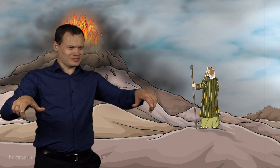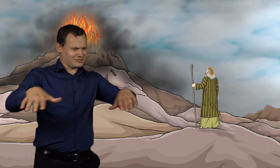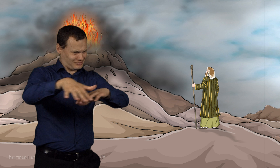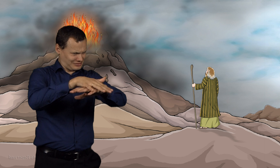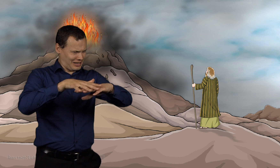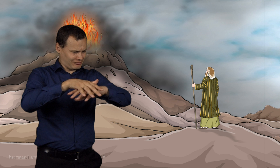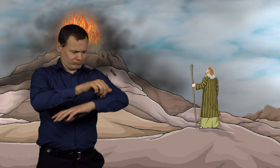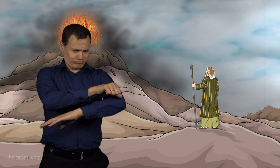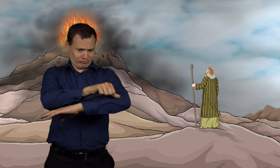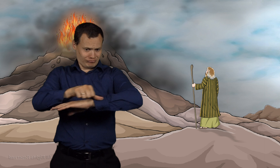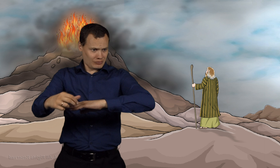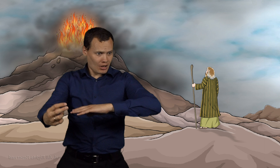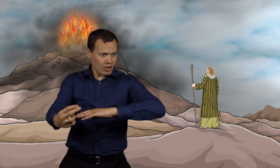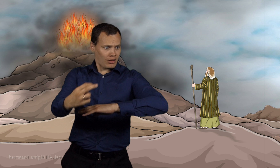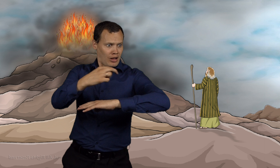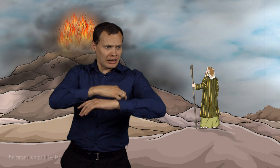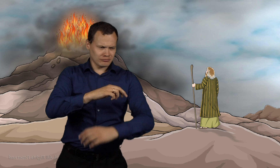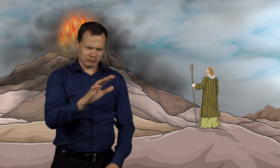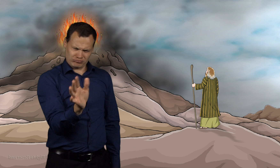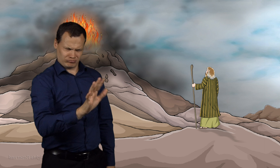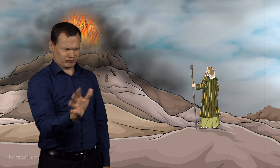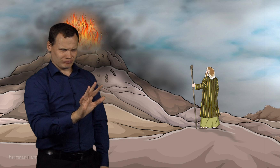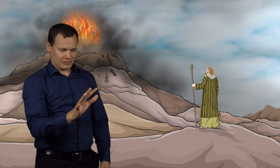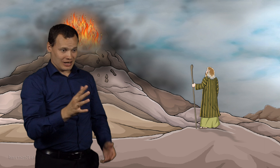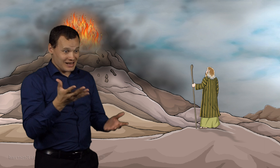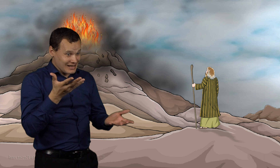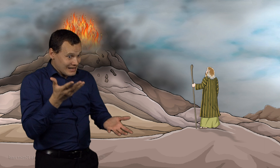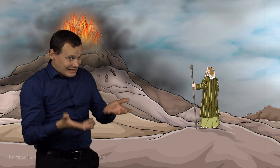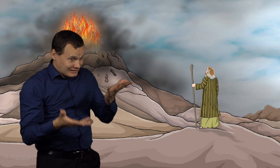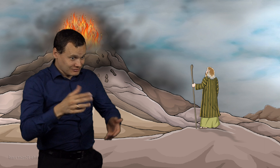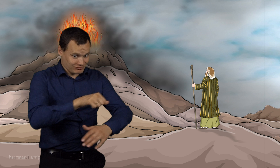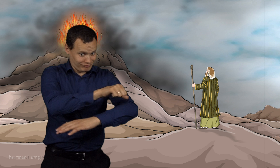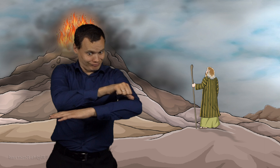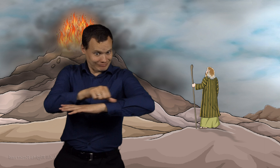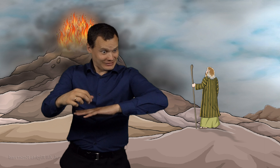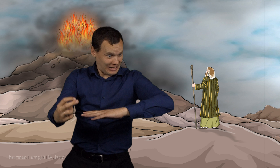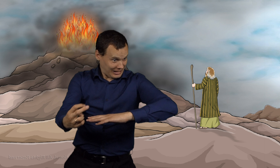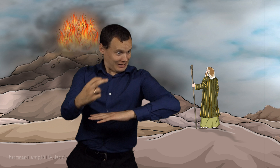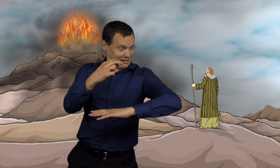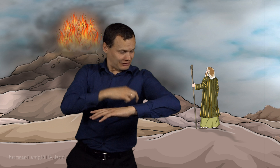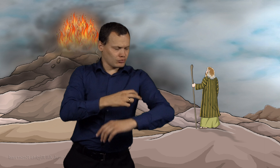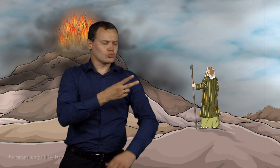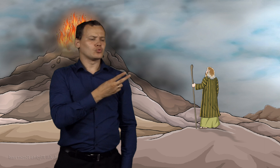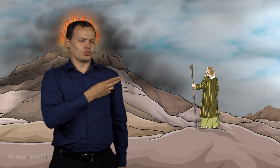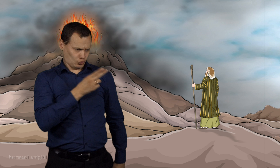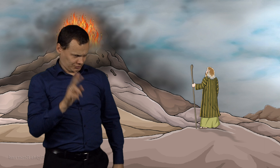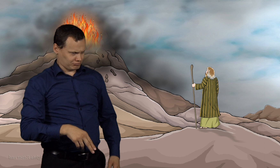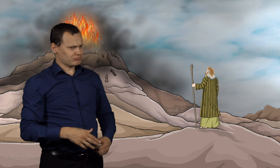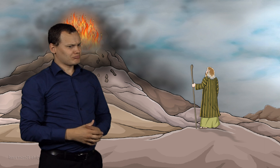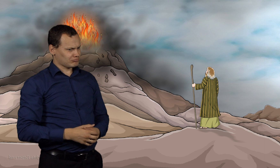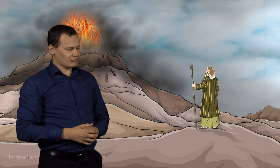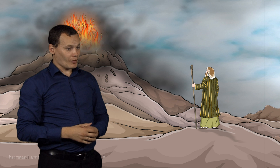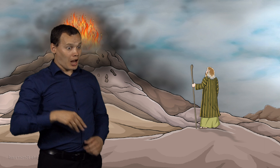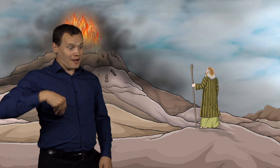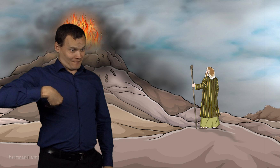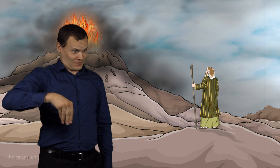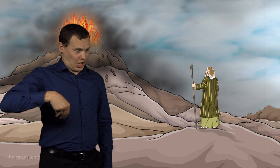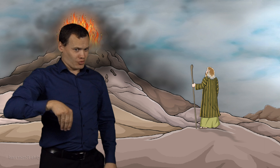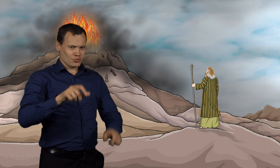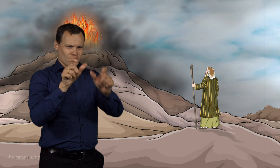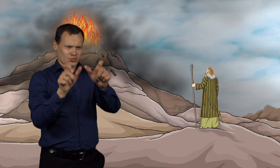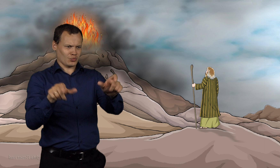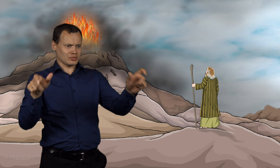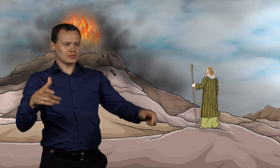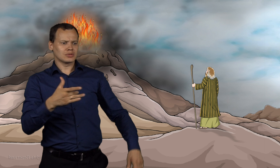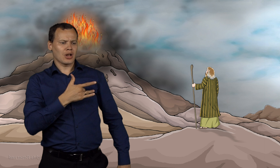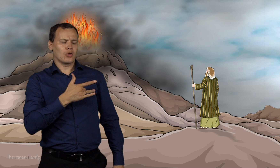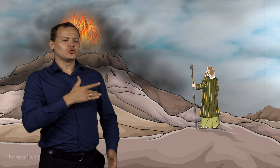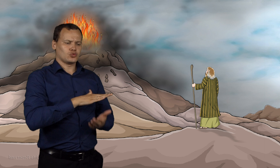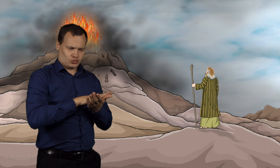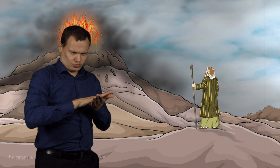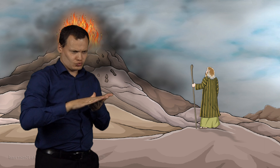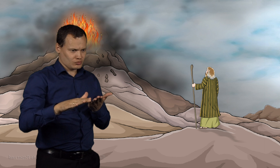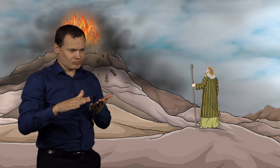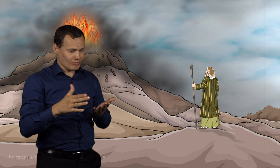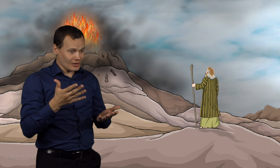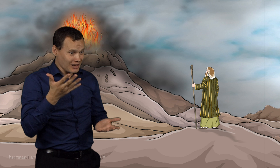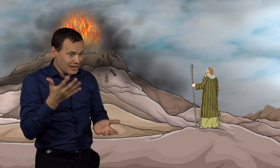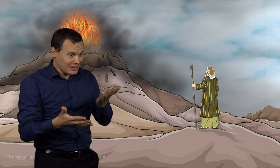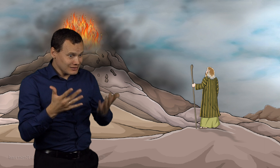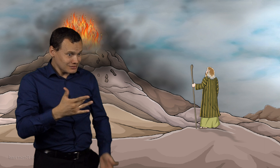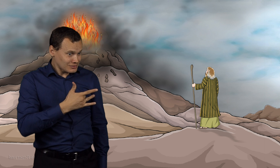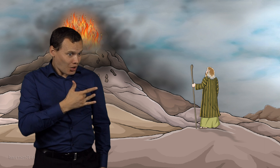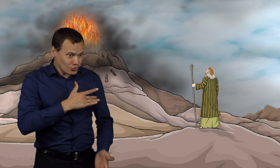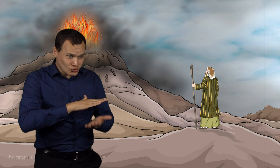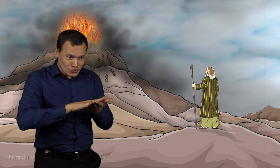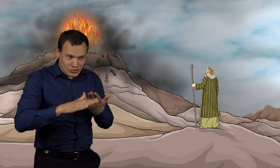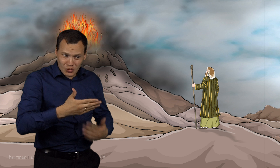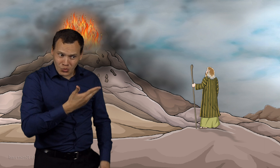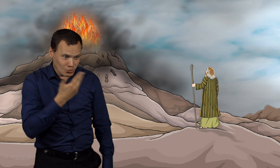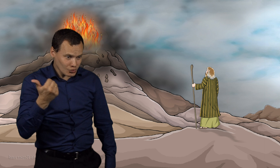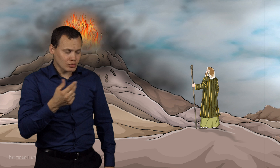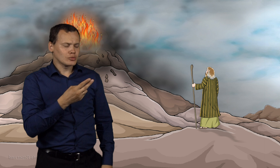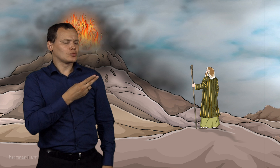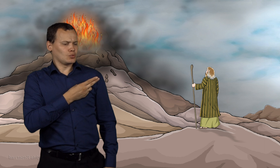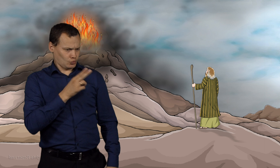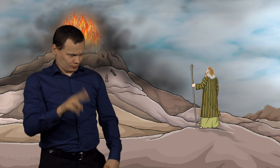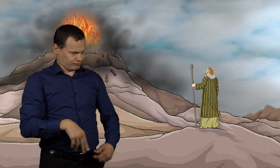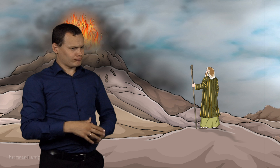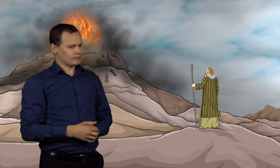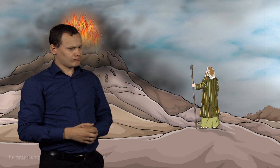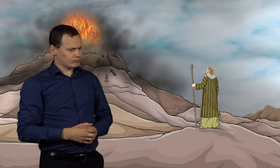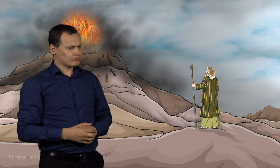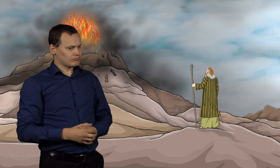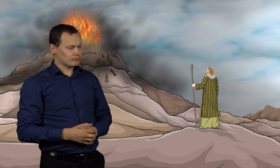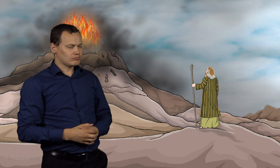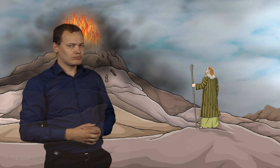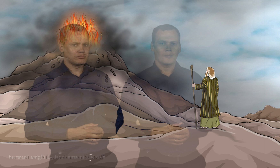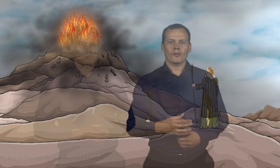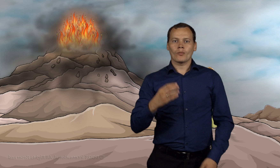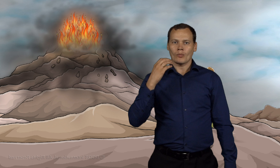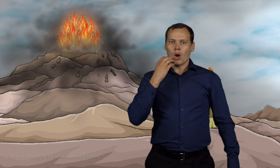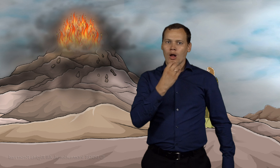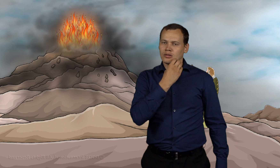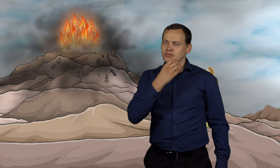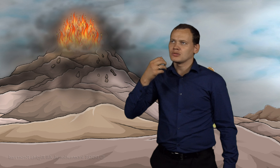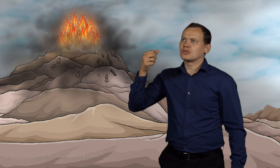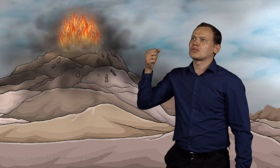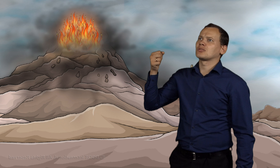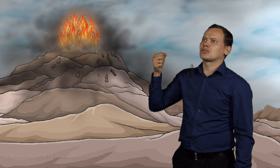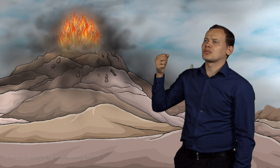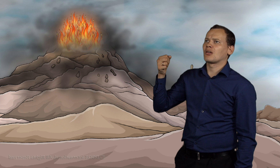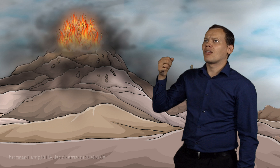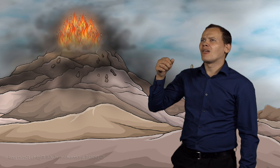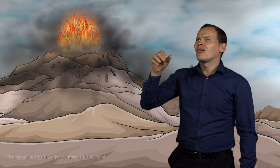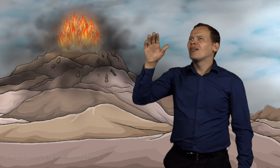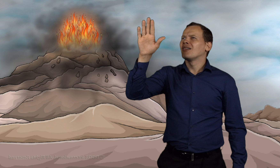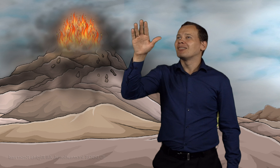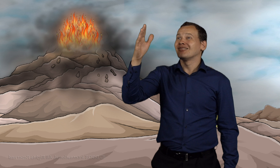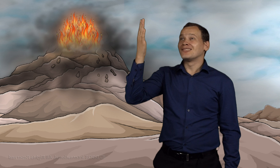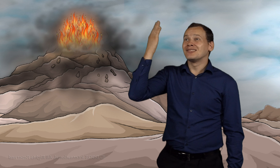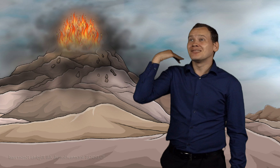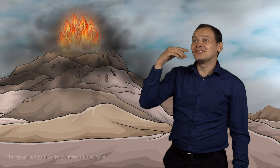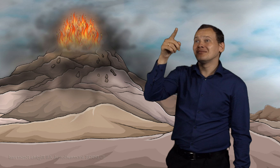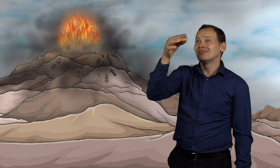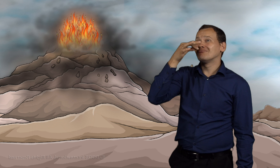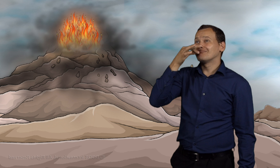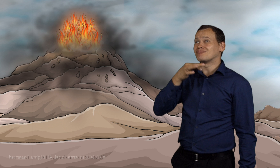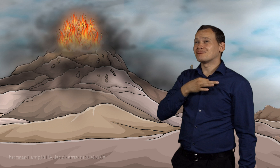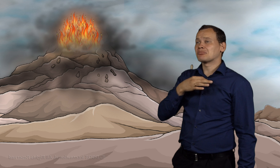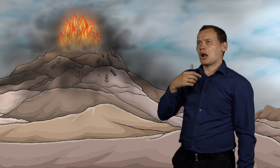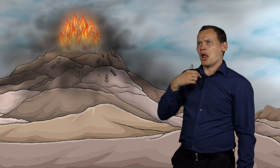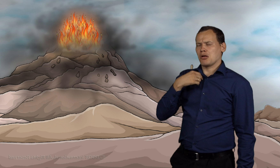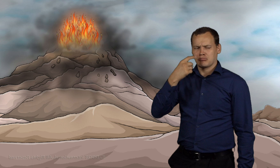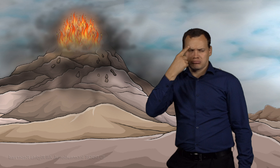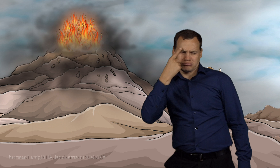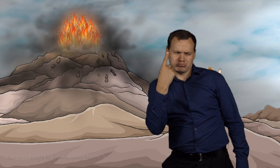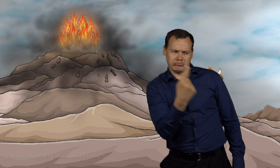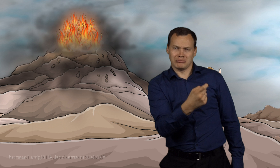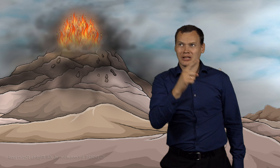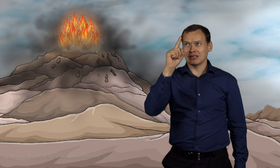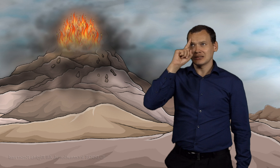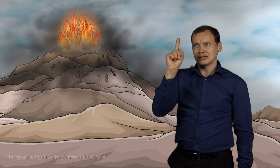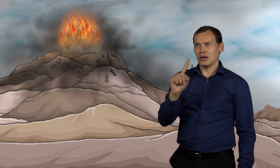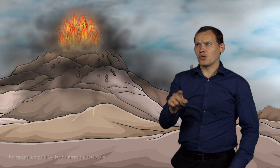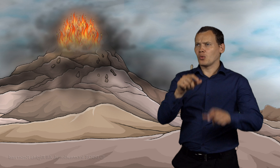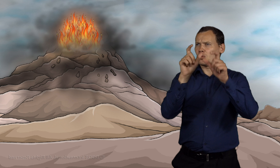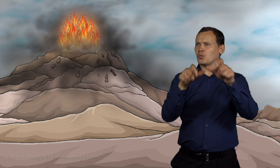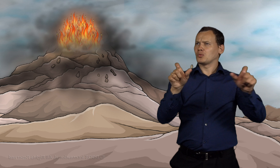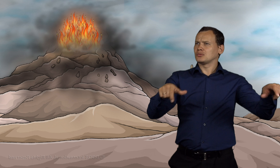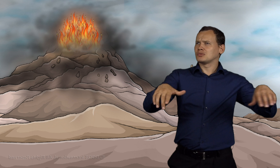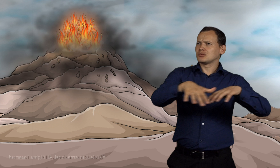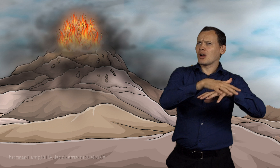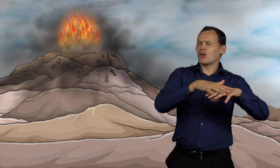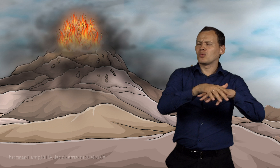Even the priests who approach the LORD must consecrate themselves, or the LORD will break out against them.”